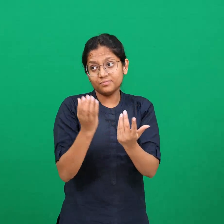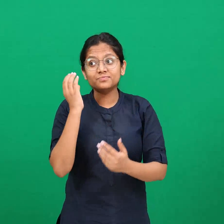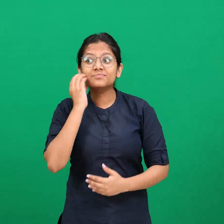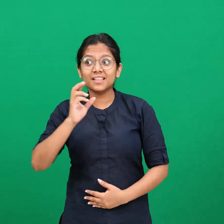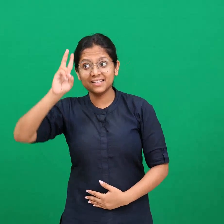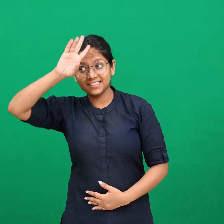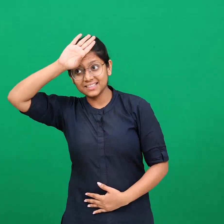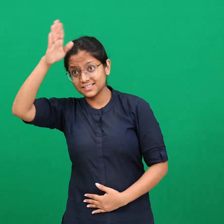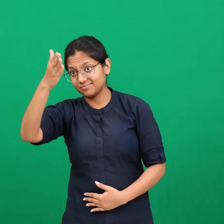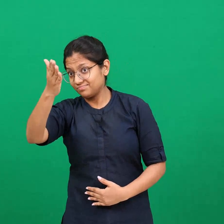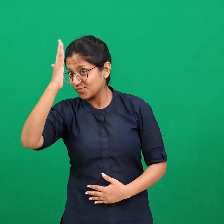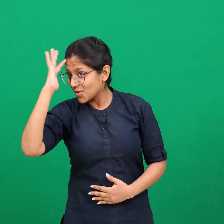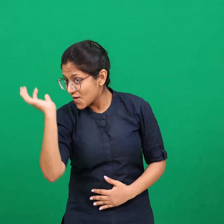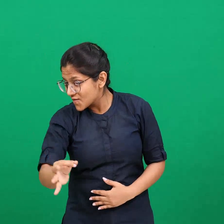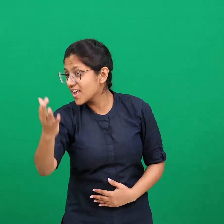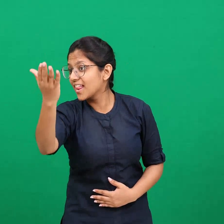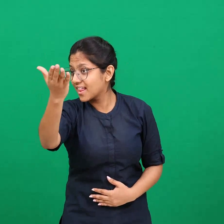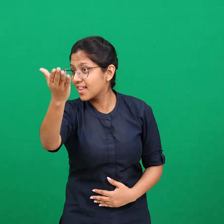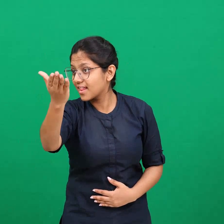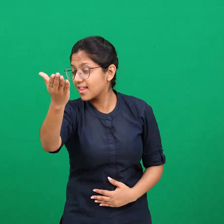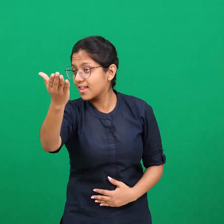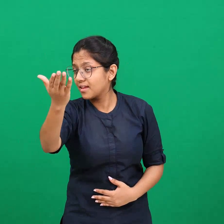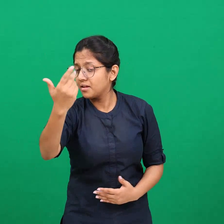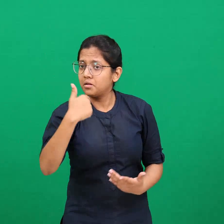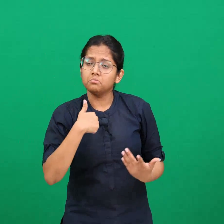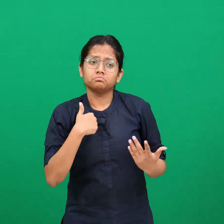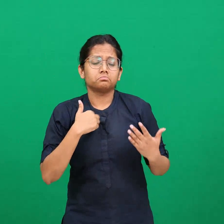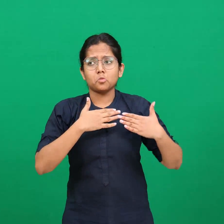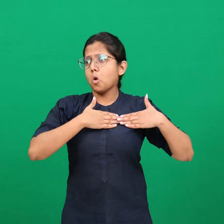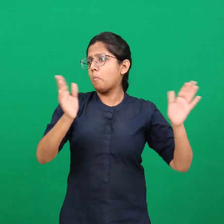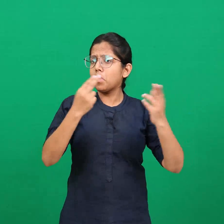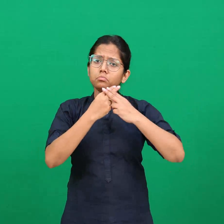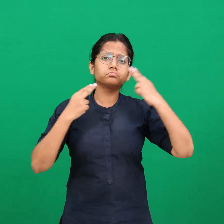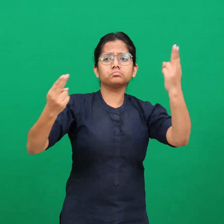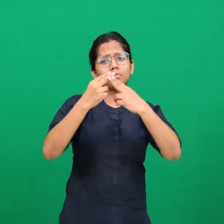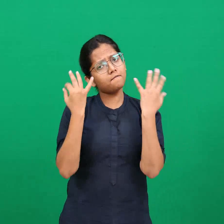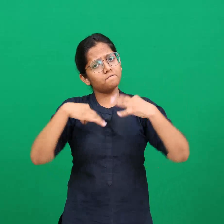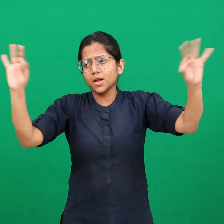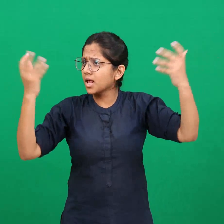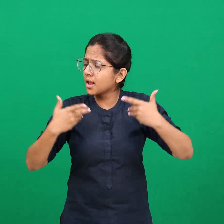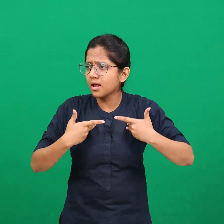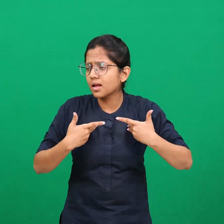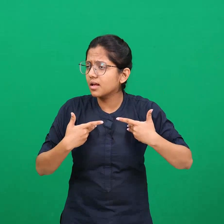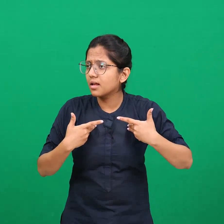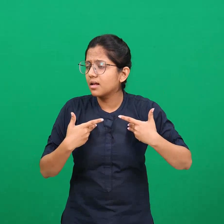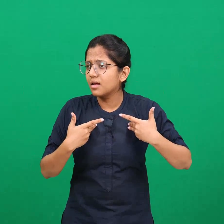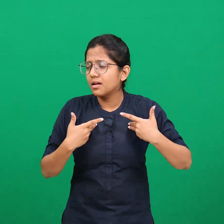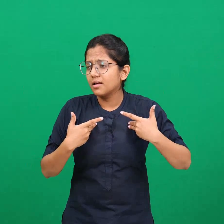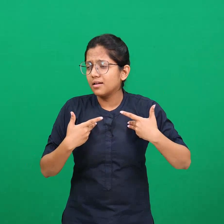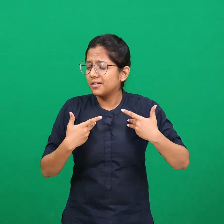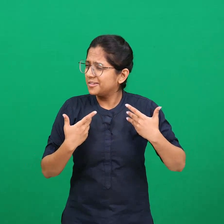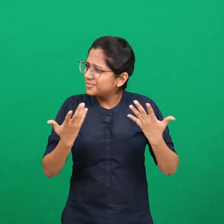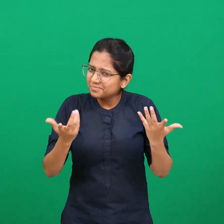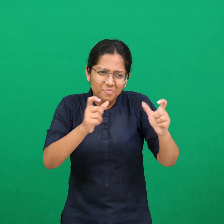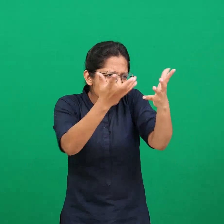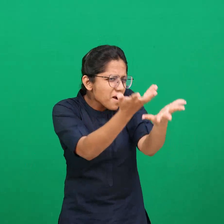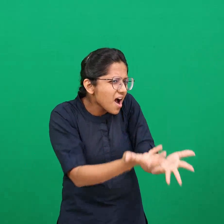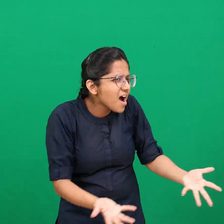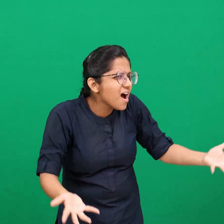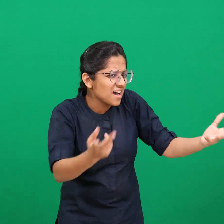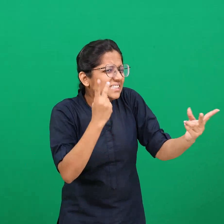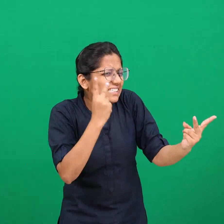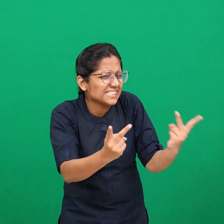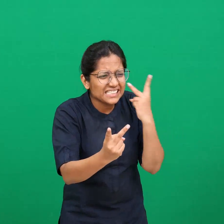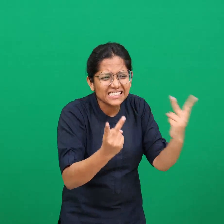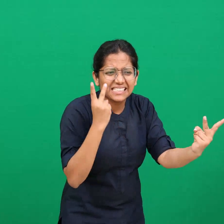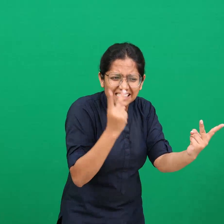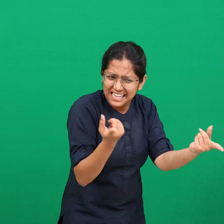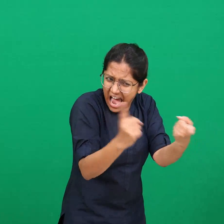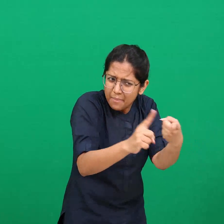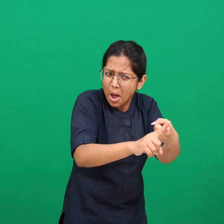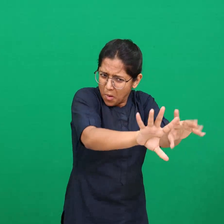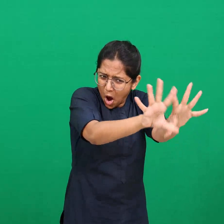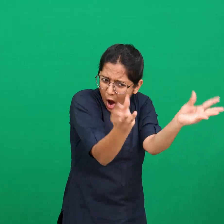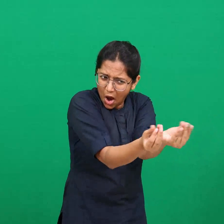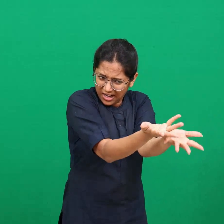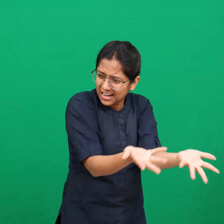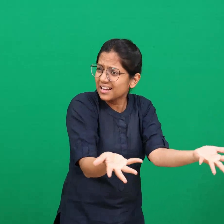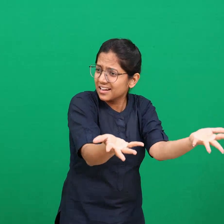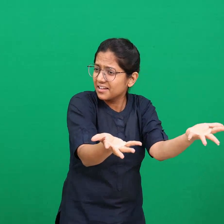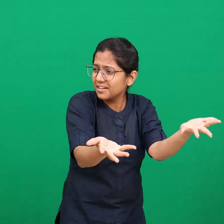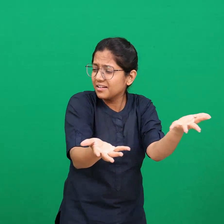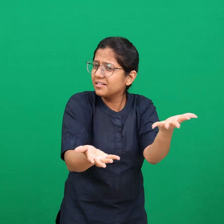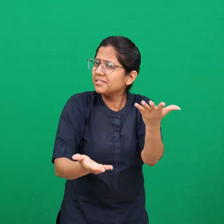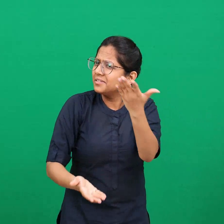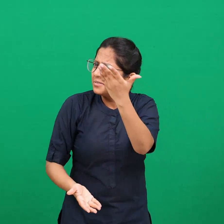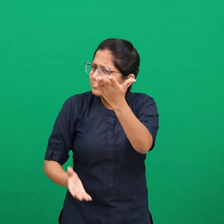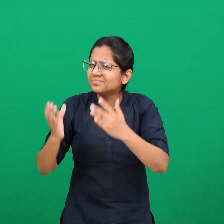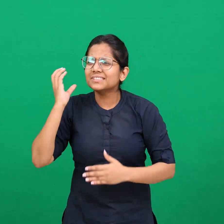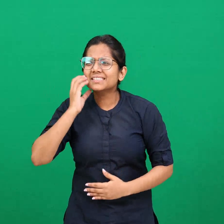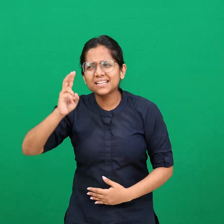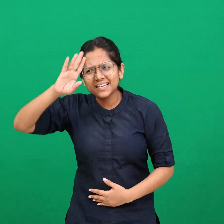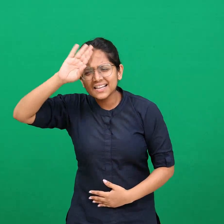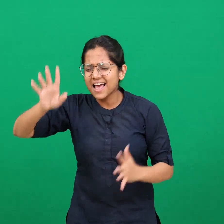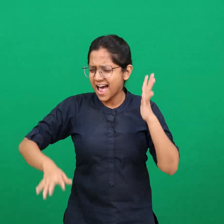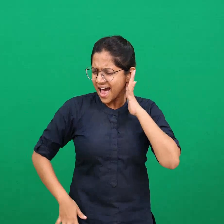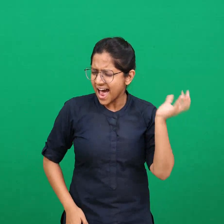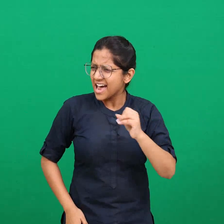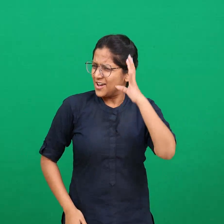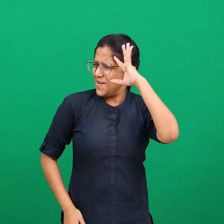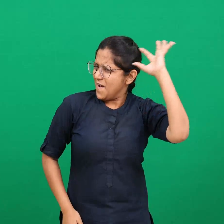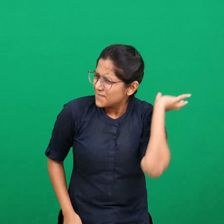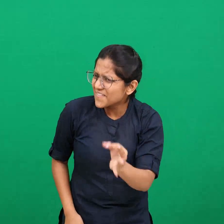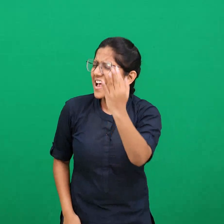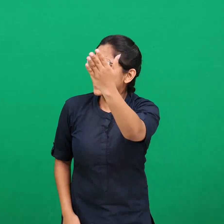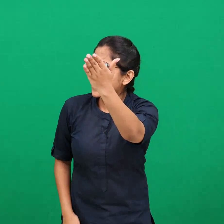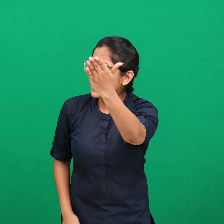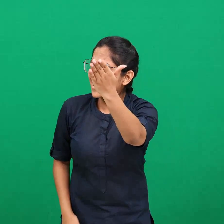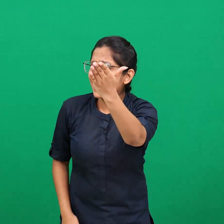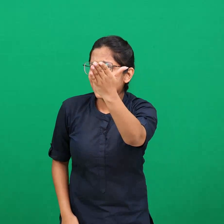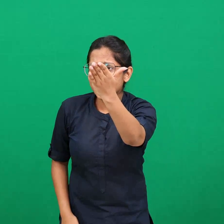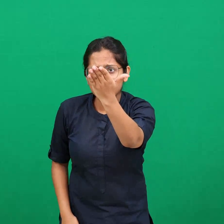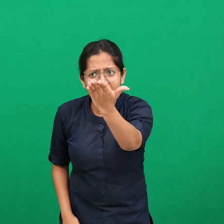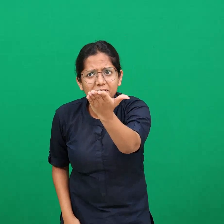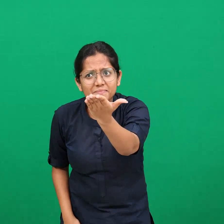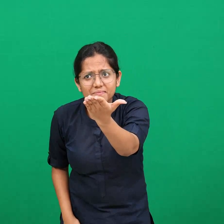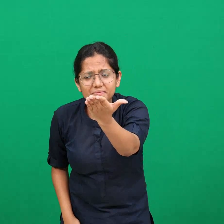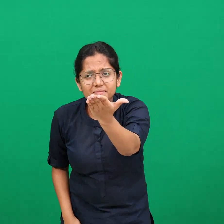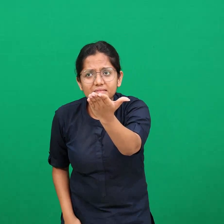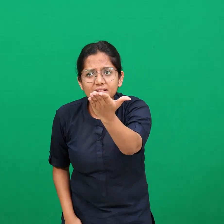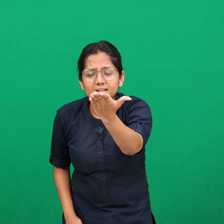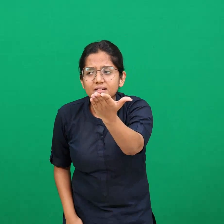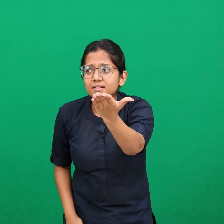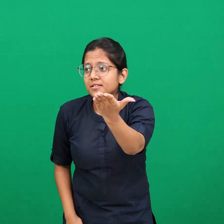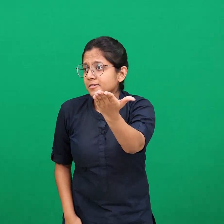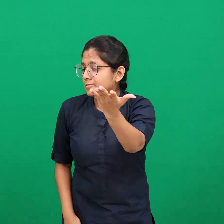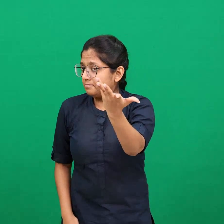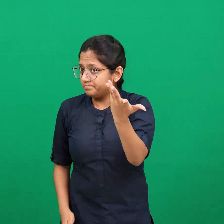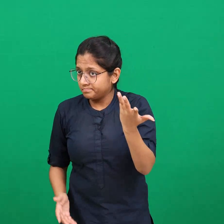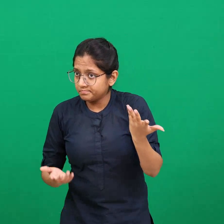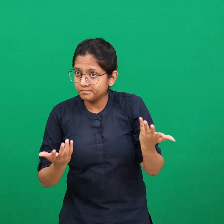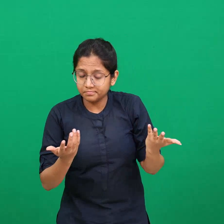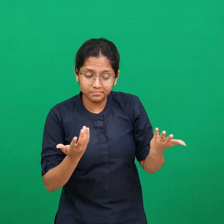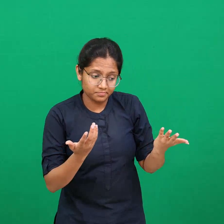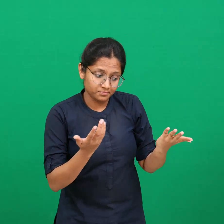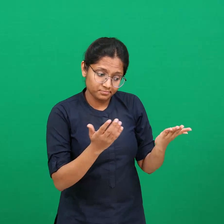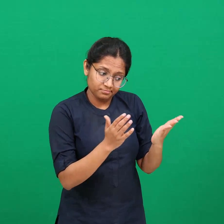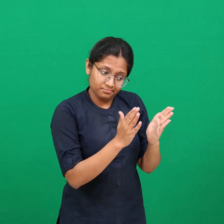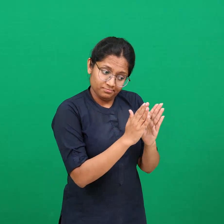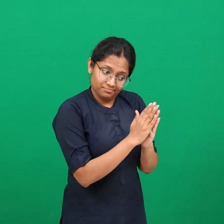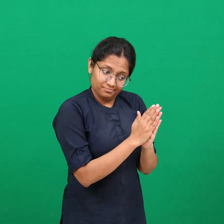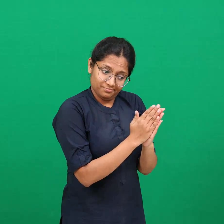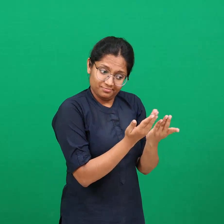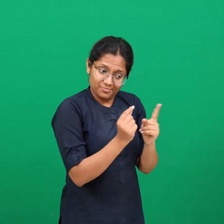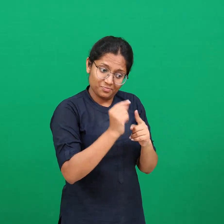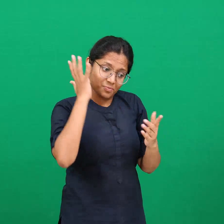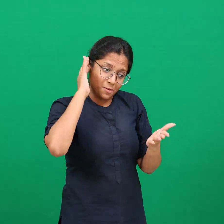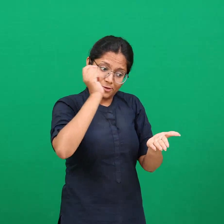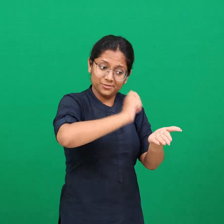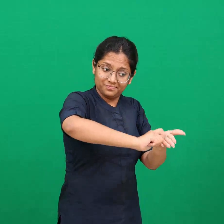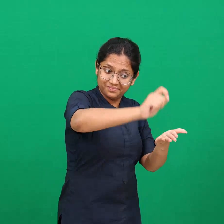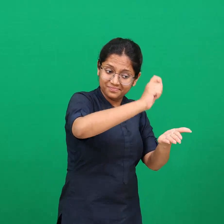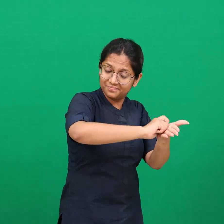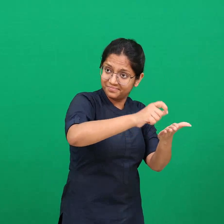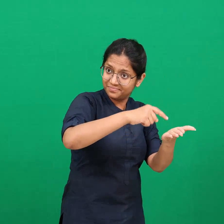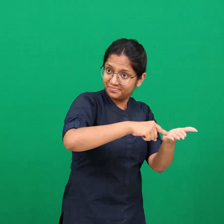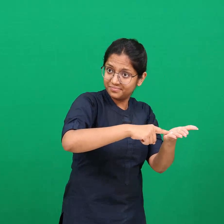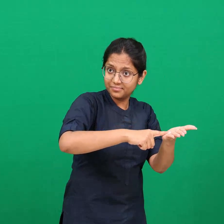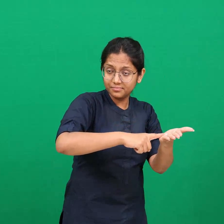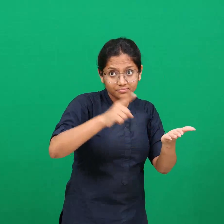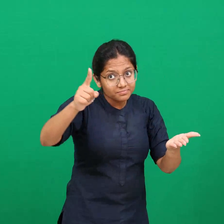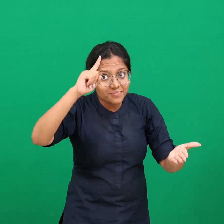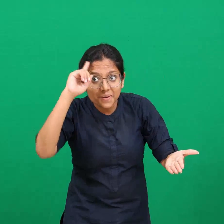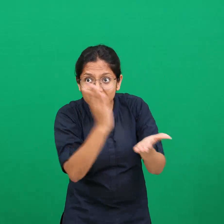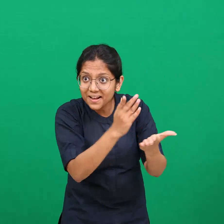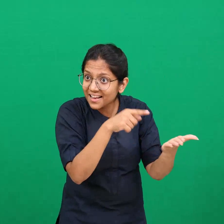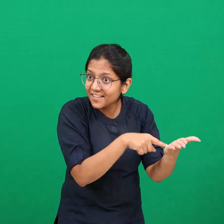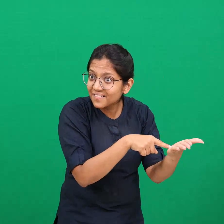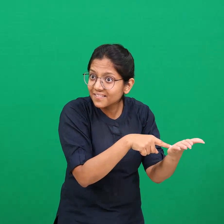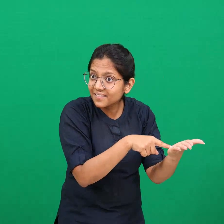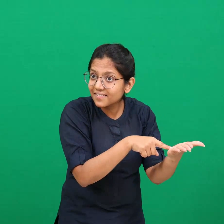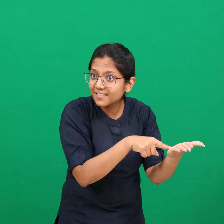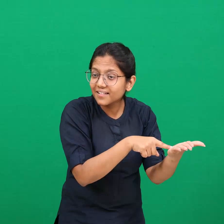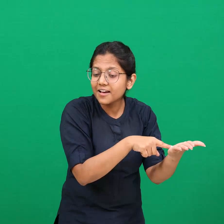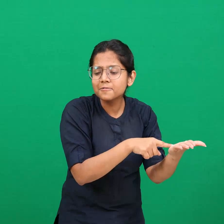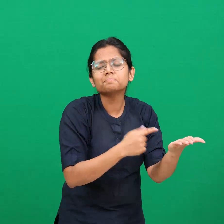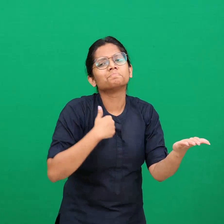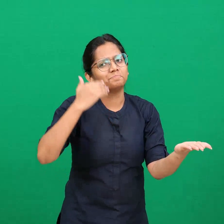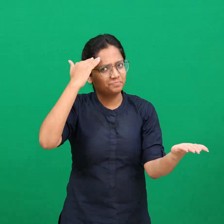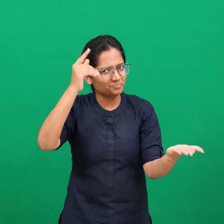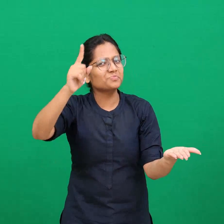I am confident that none of this has escaped his notice, because it was not done in a corner.